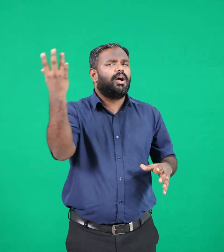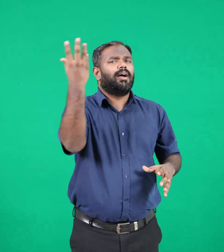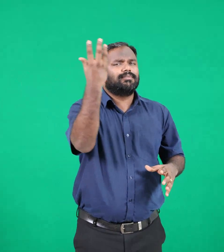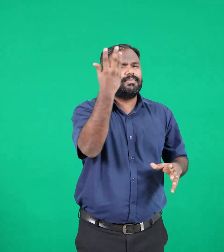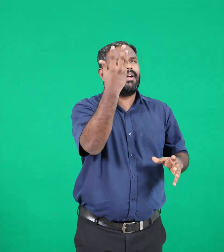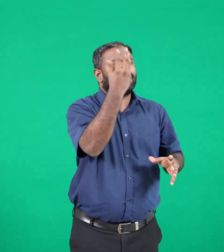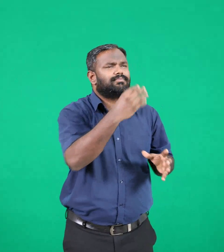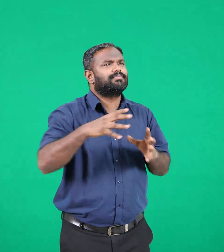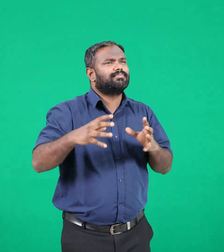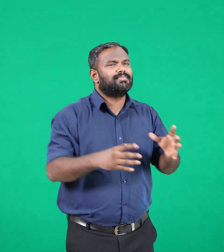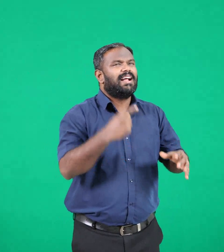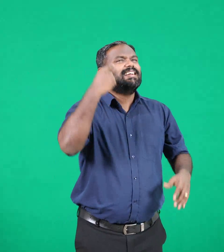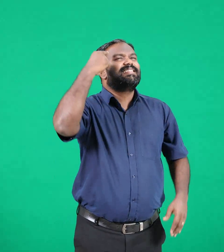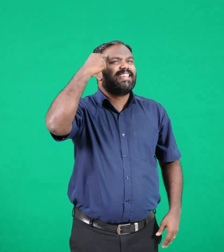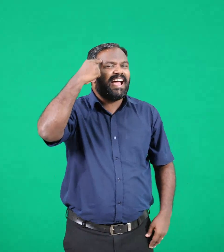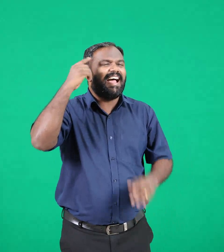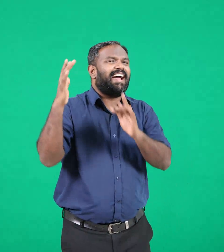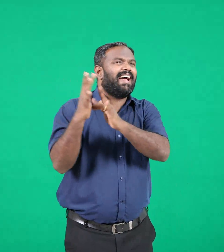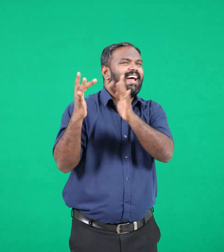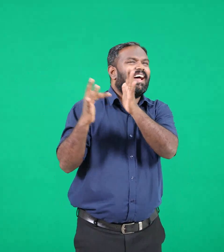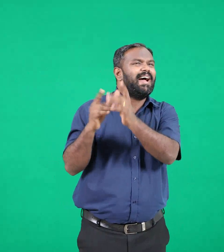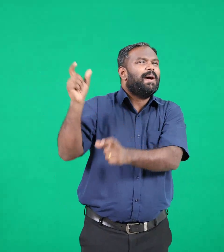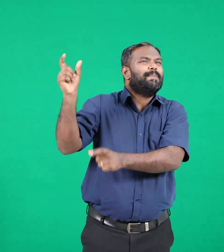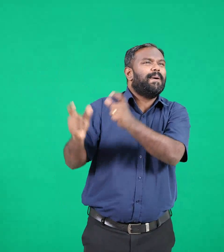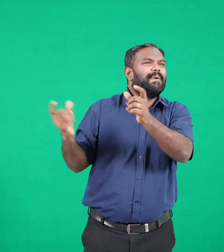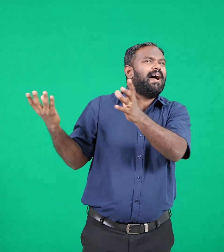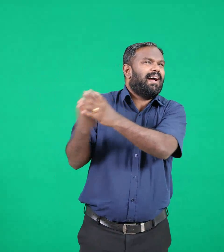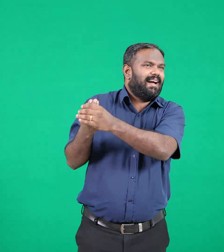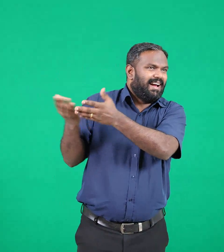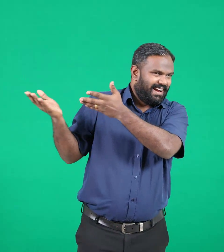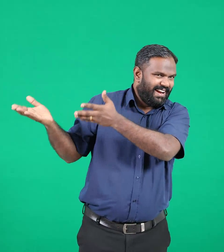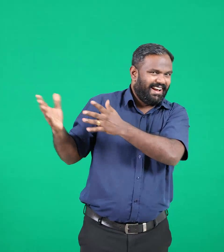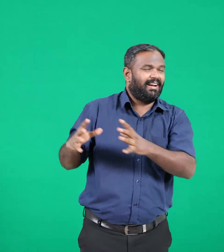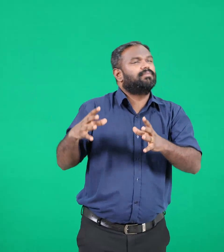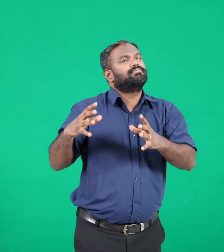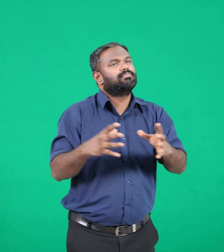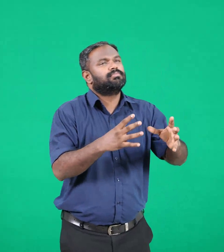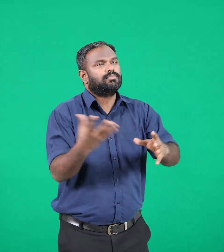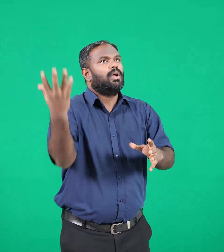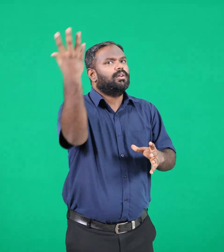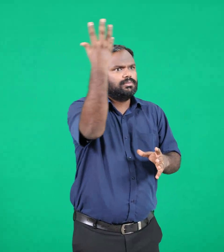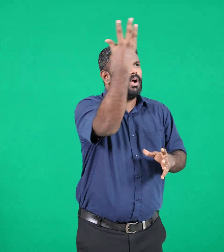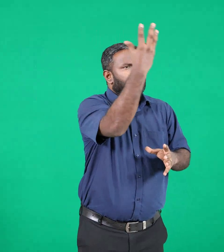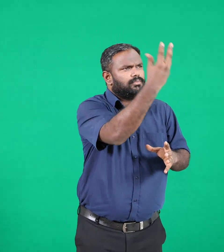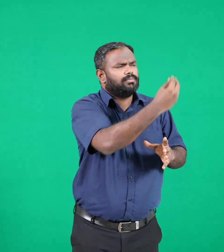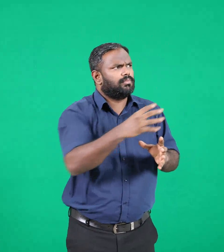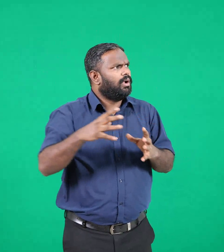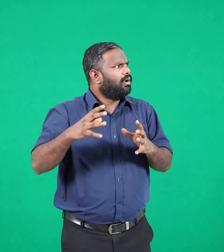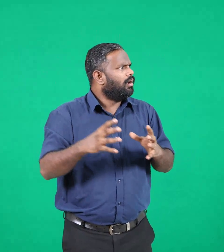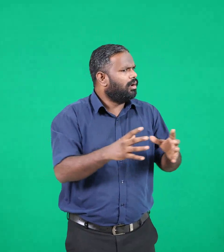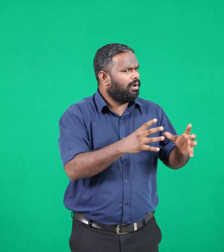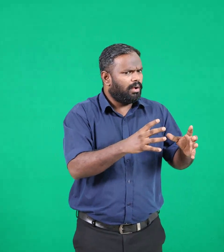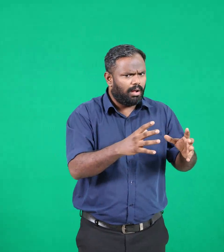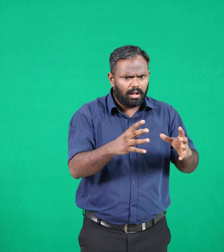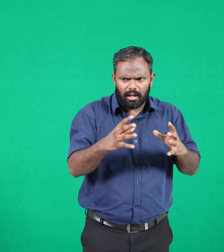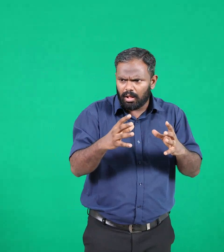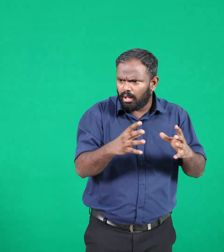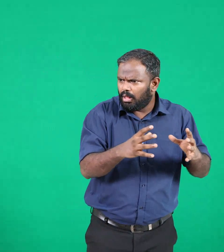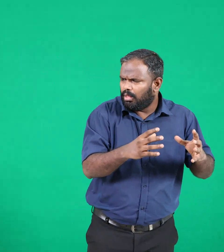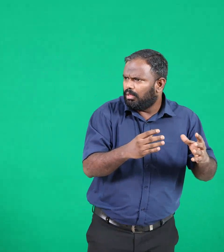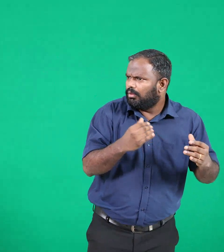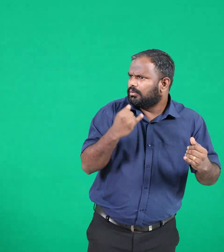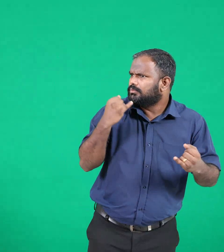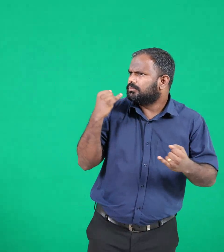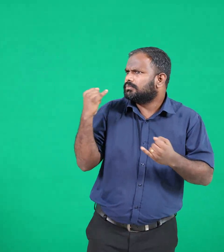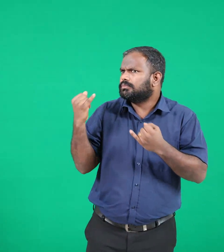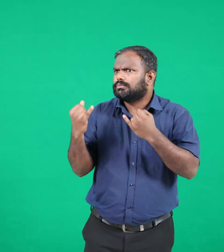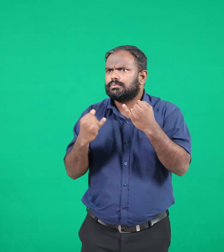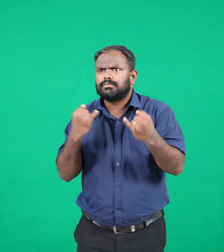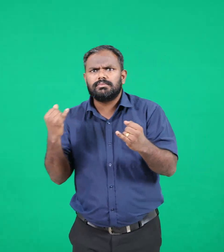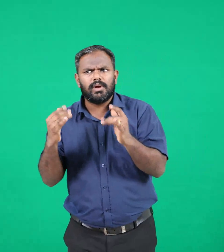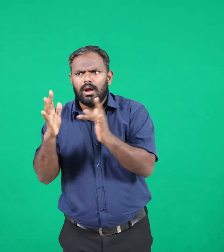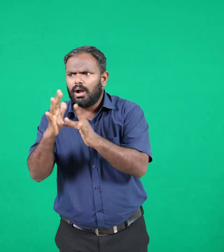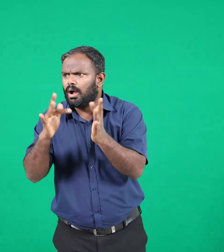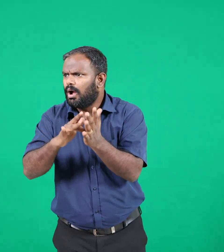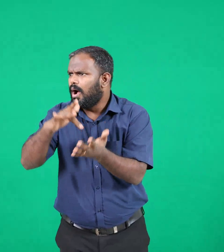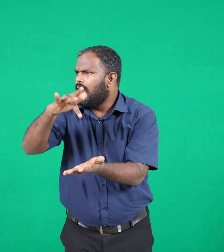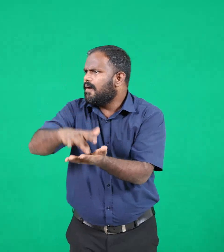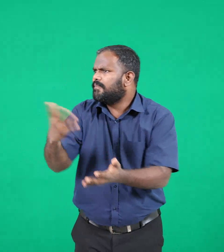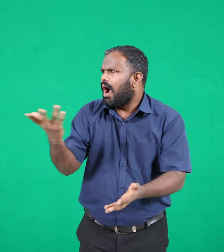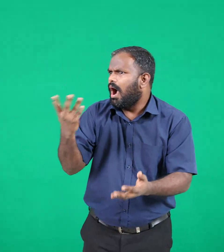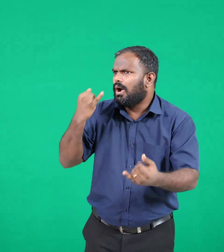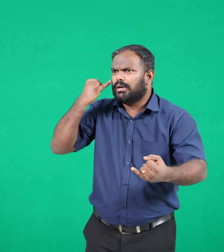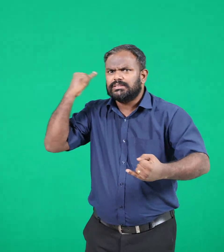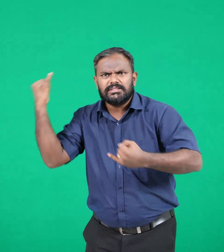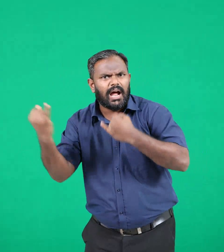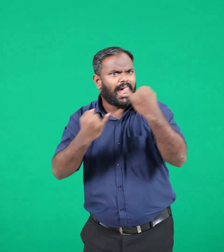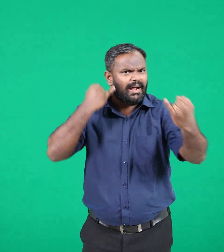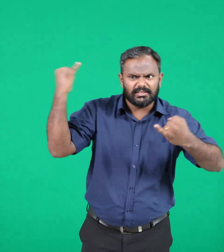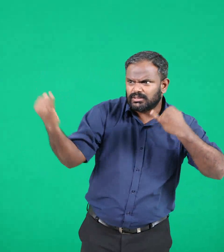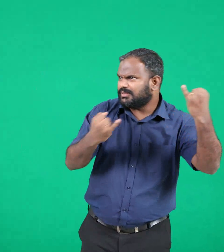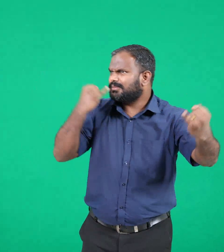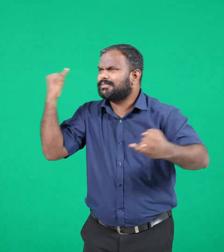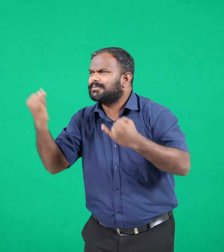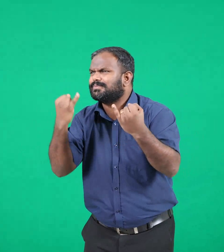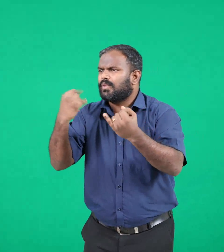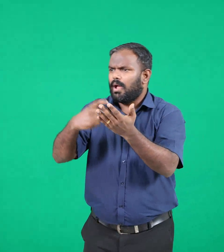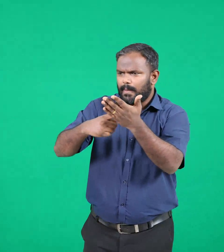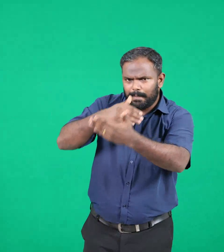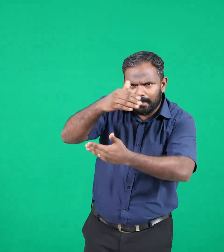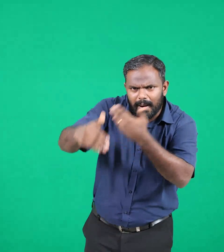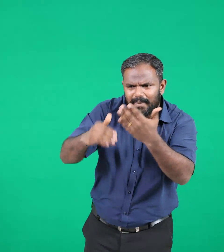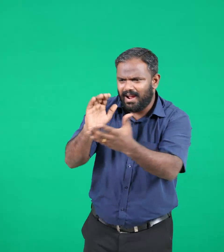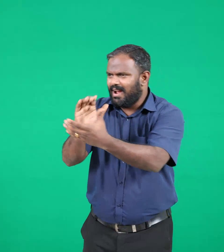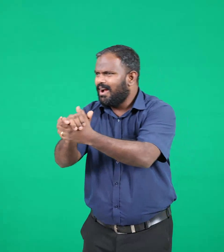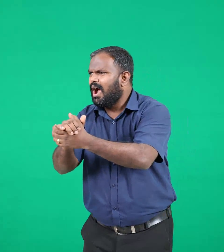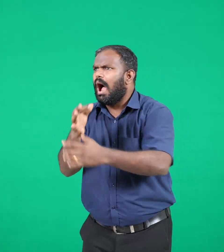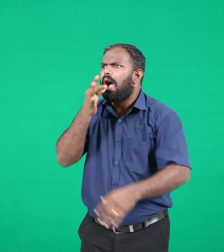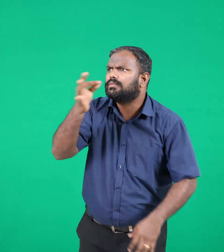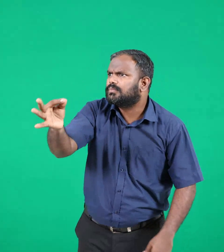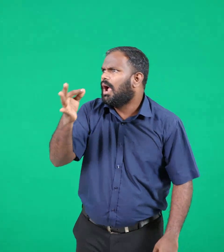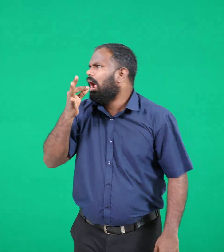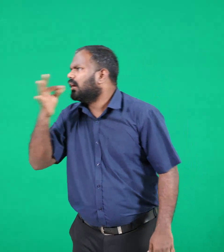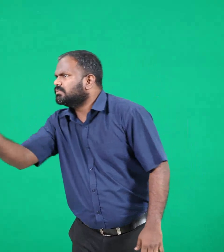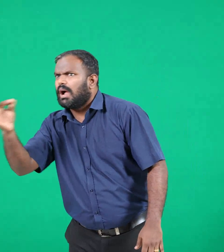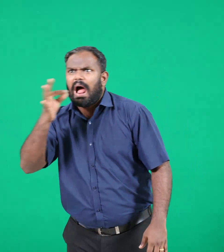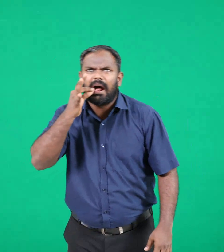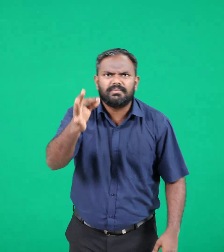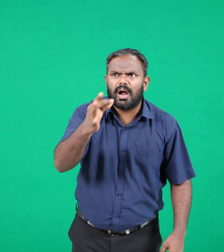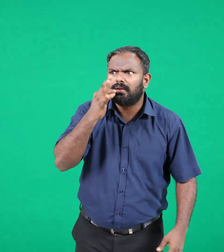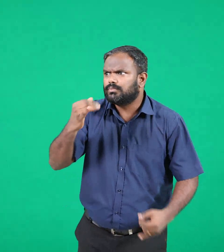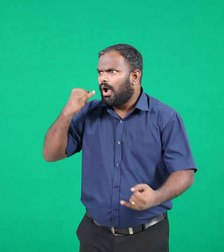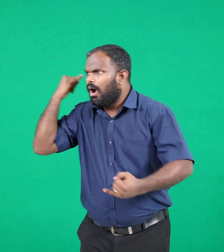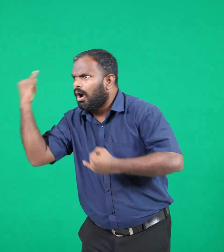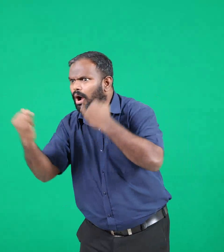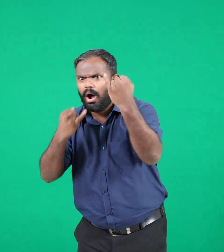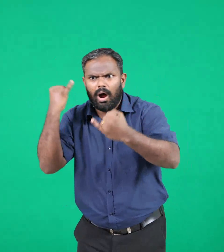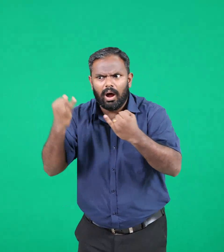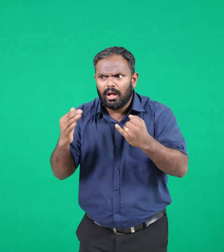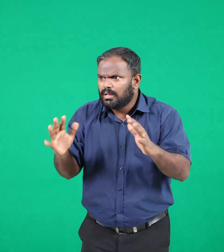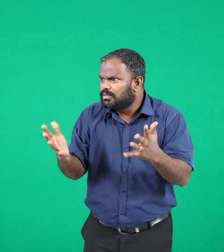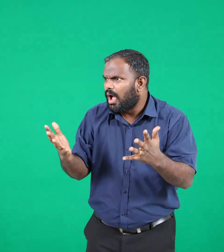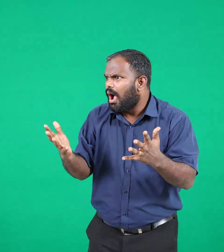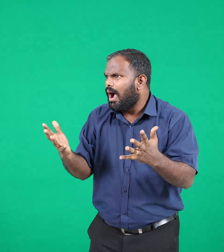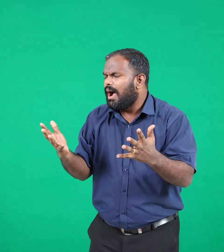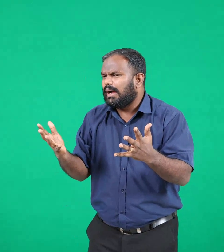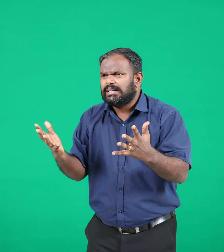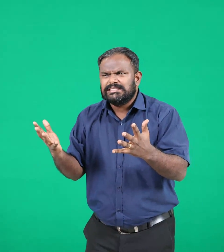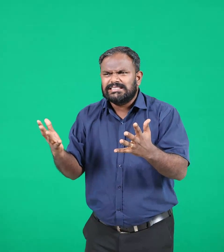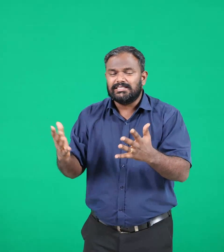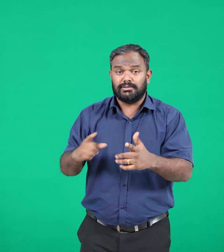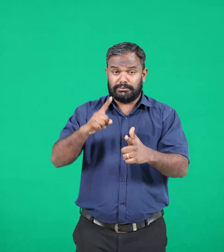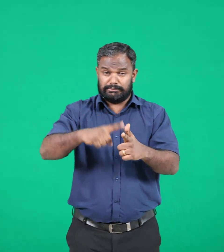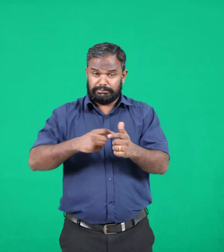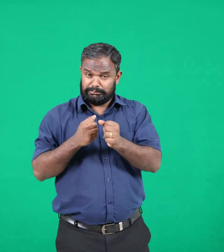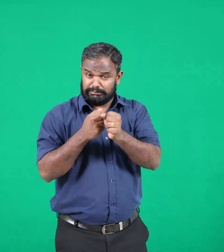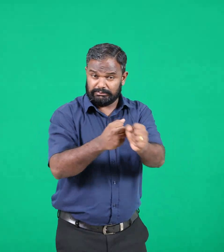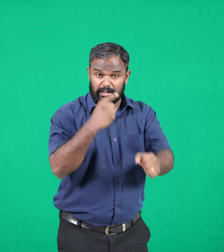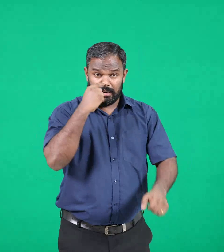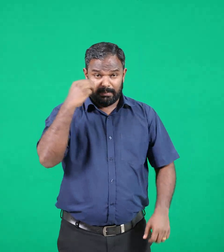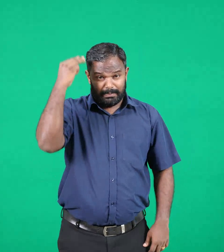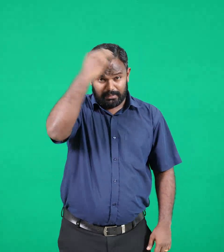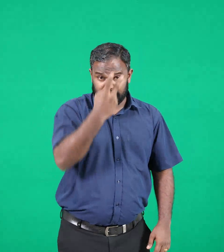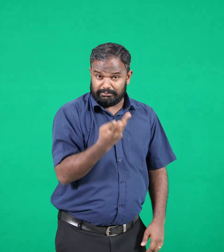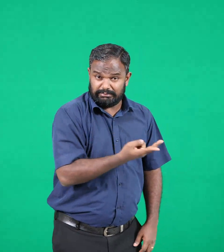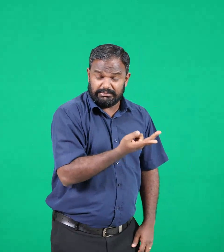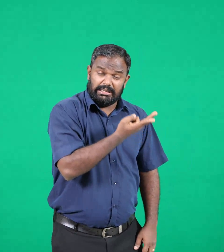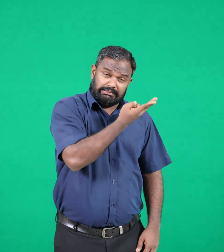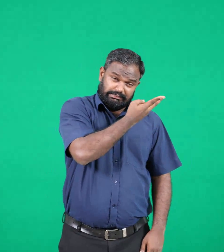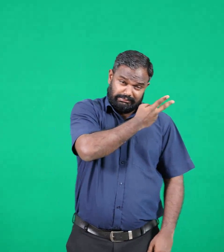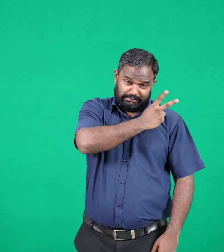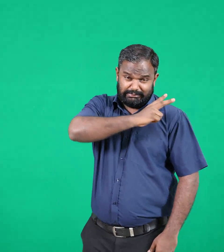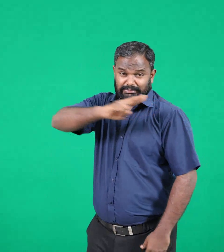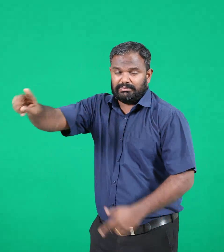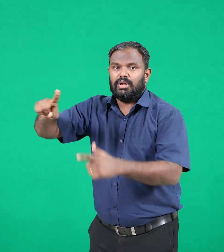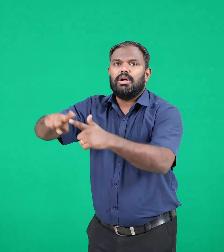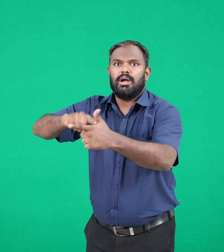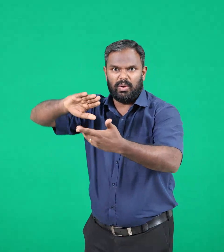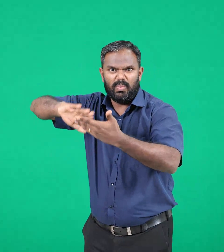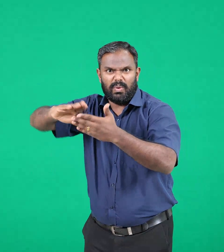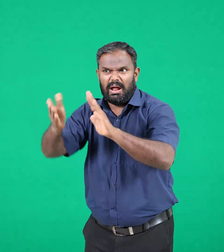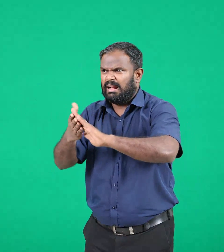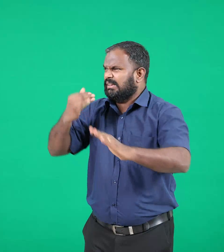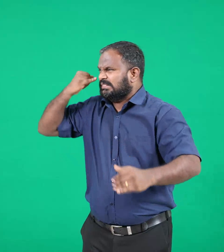Assuming He was in their company, they traveled on for a day before they began to look for Him among their relatives and friends.